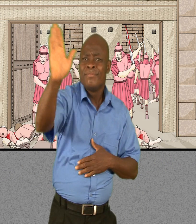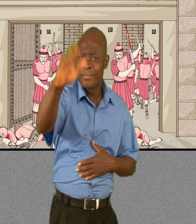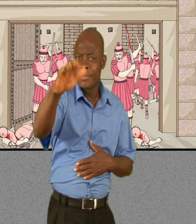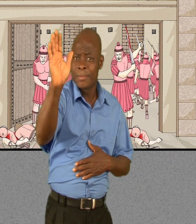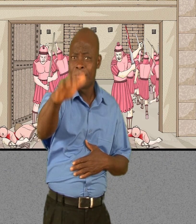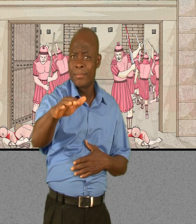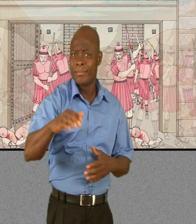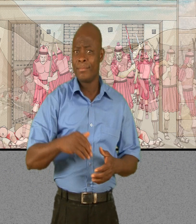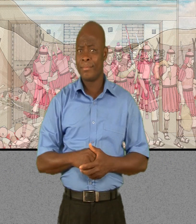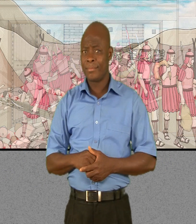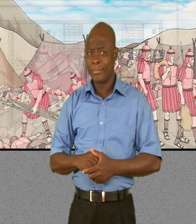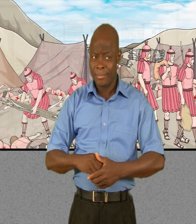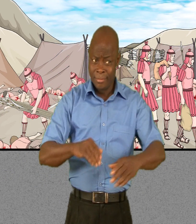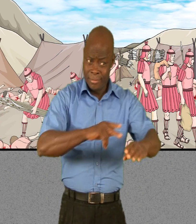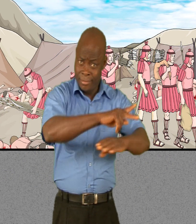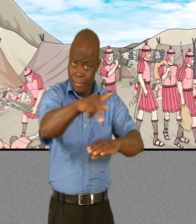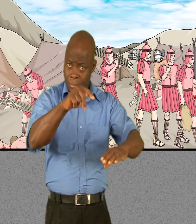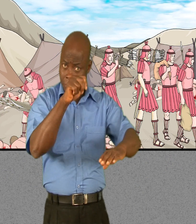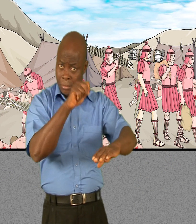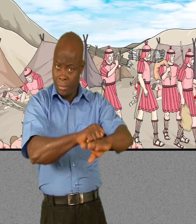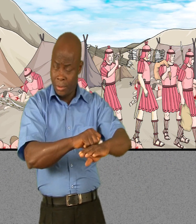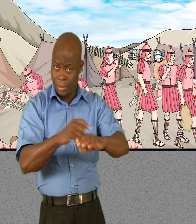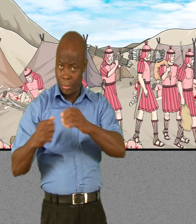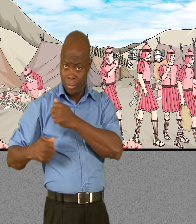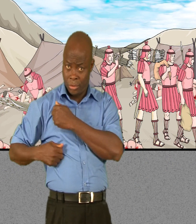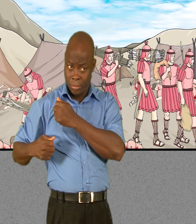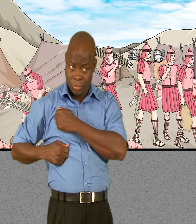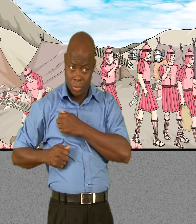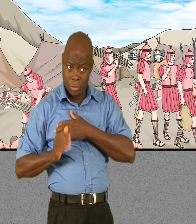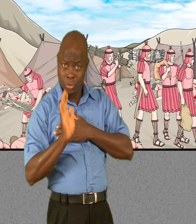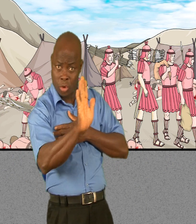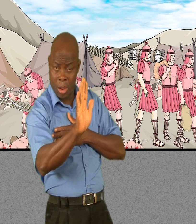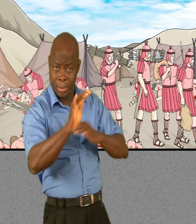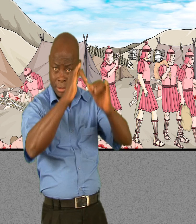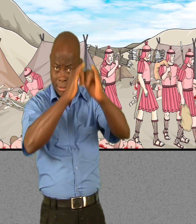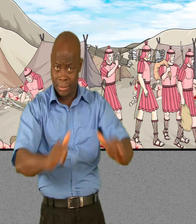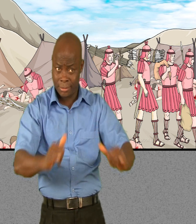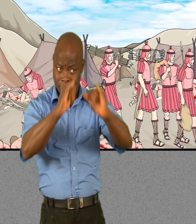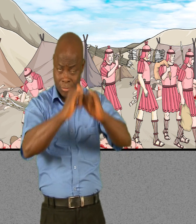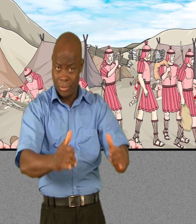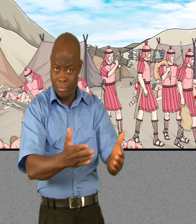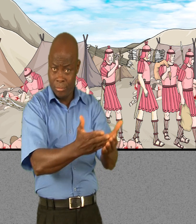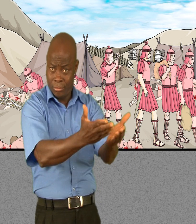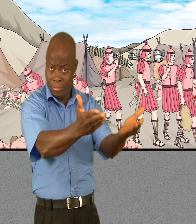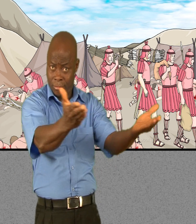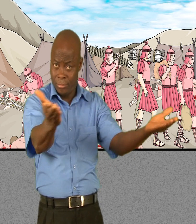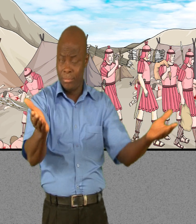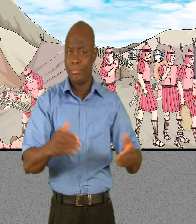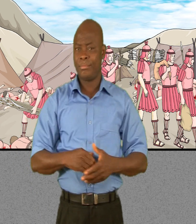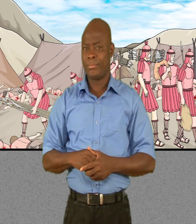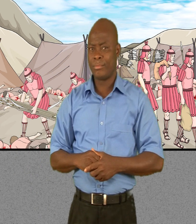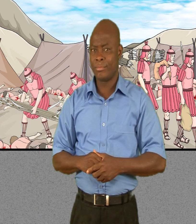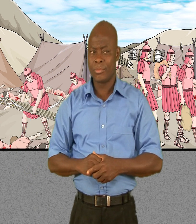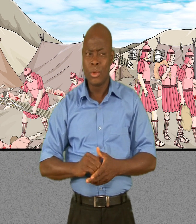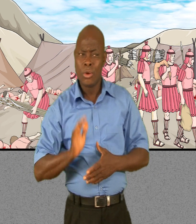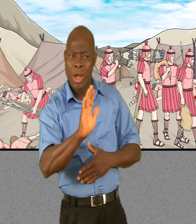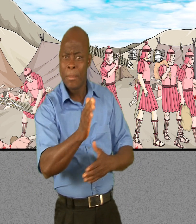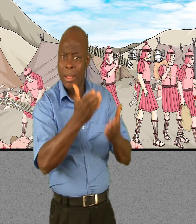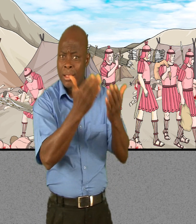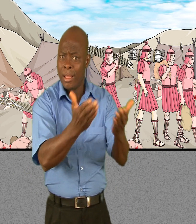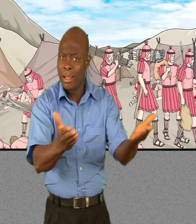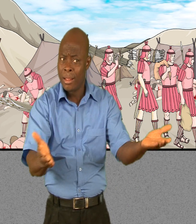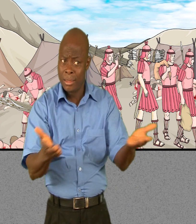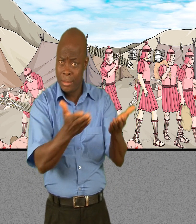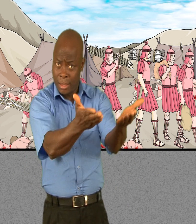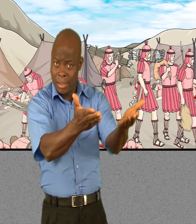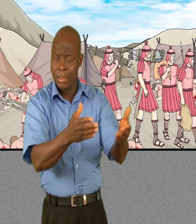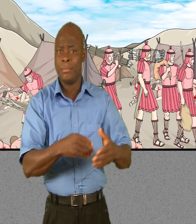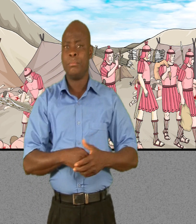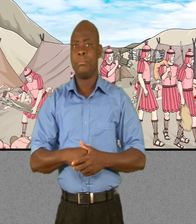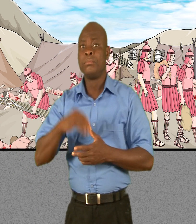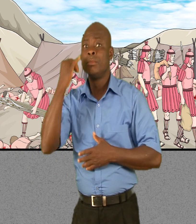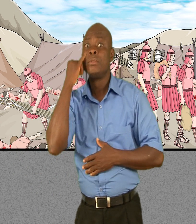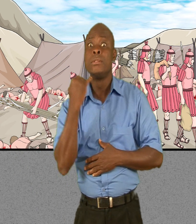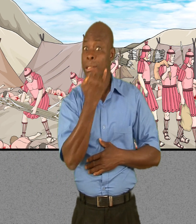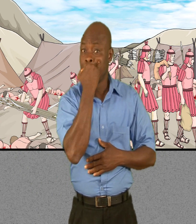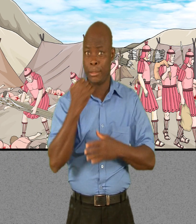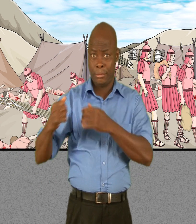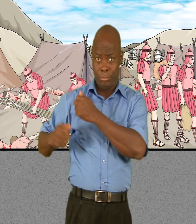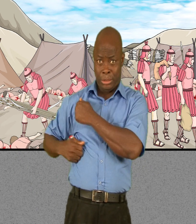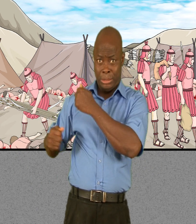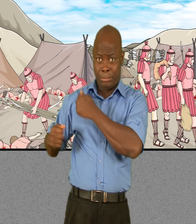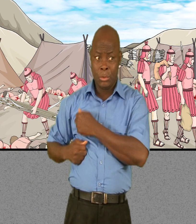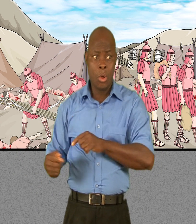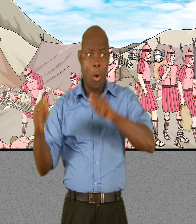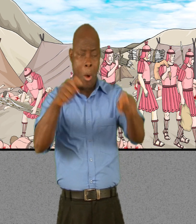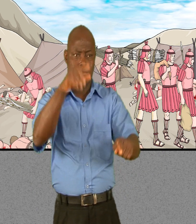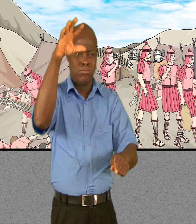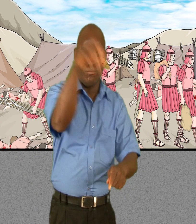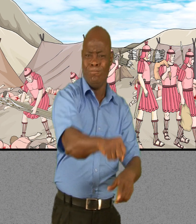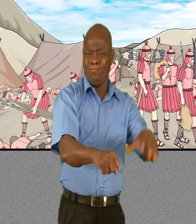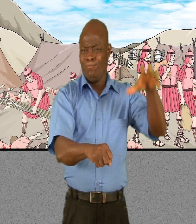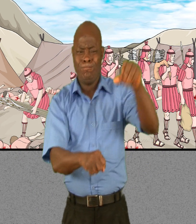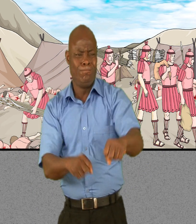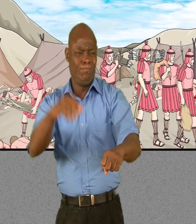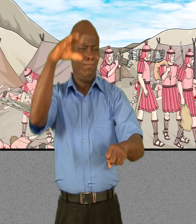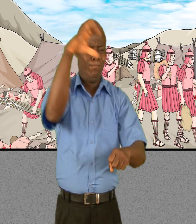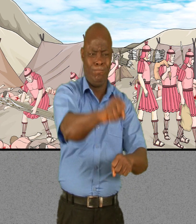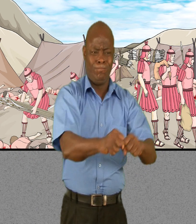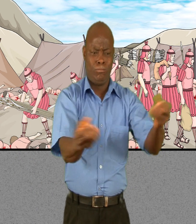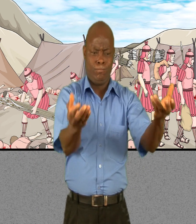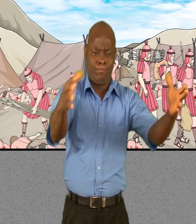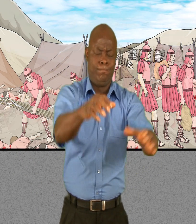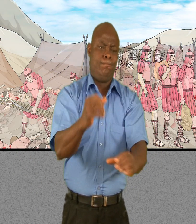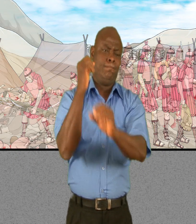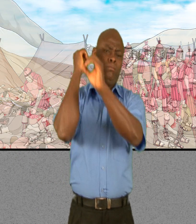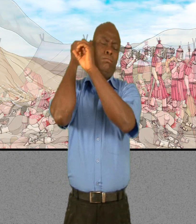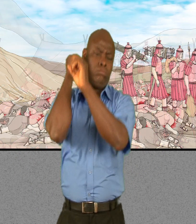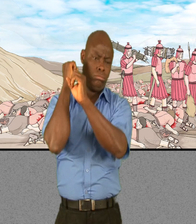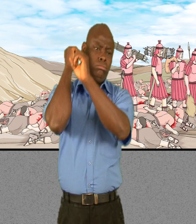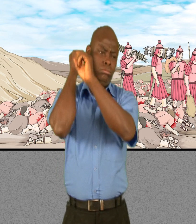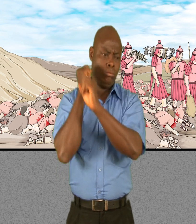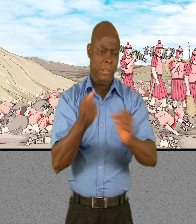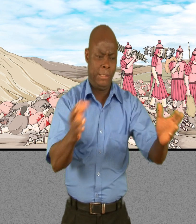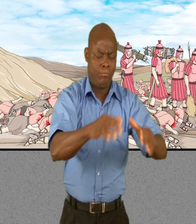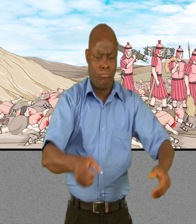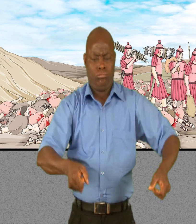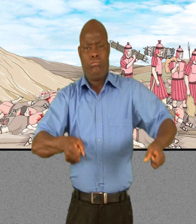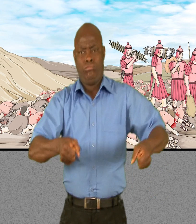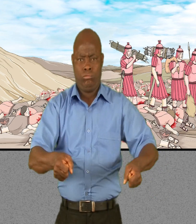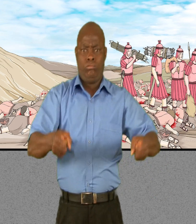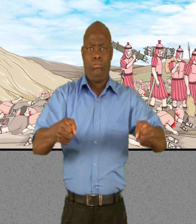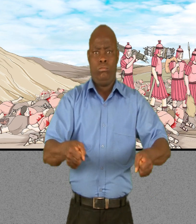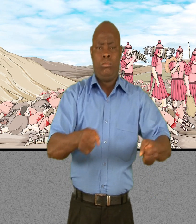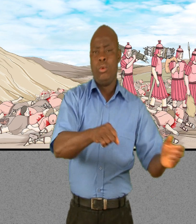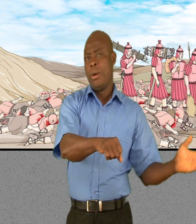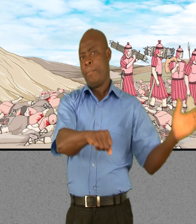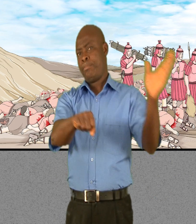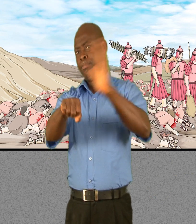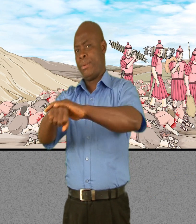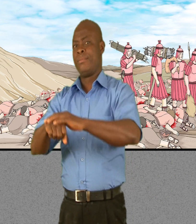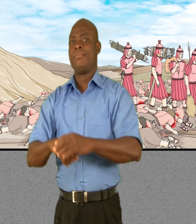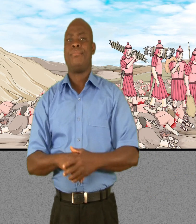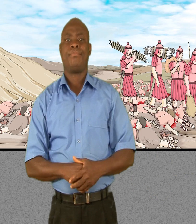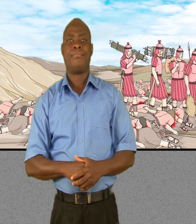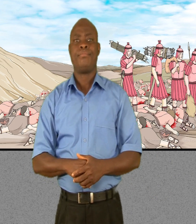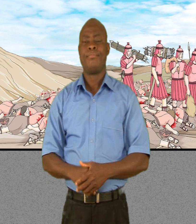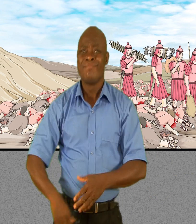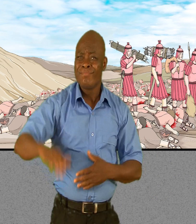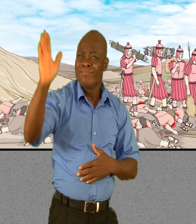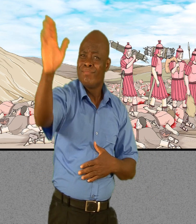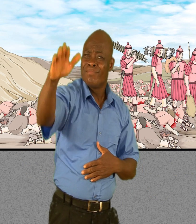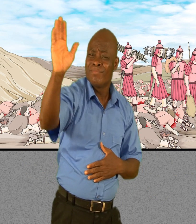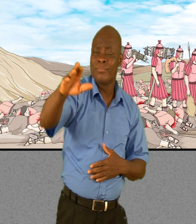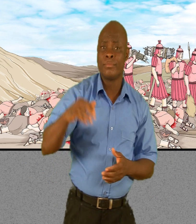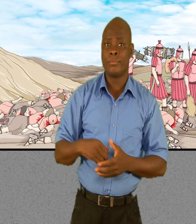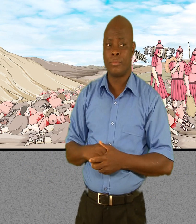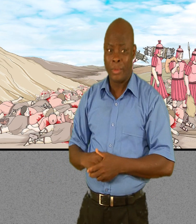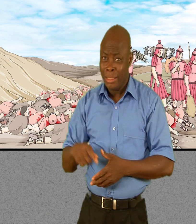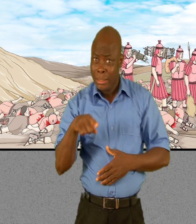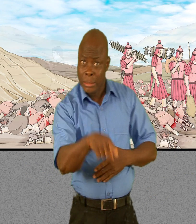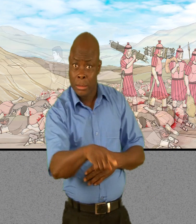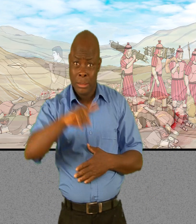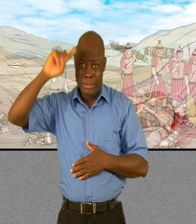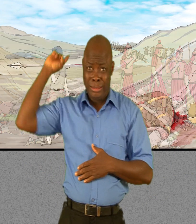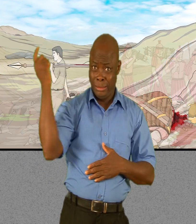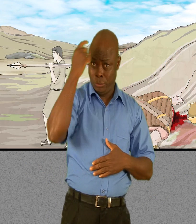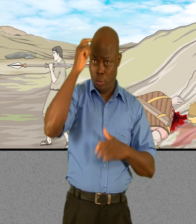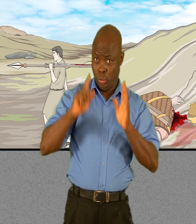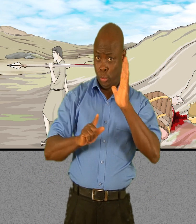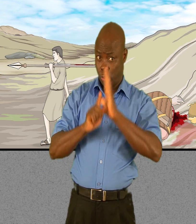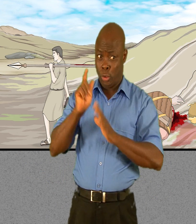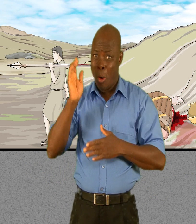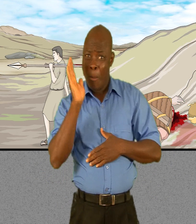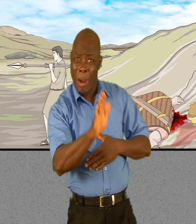When the Israelites returned from their pursuit of the Philistines, they plundered their camps.